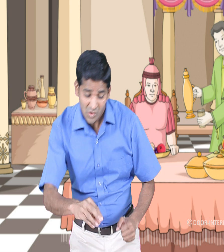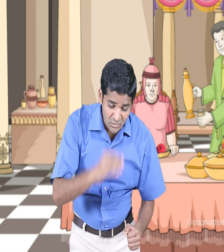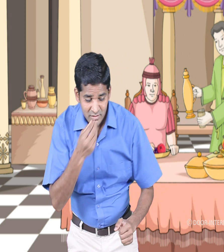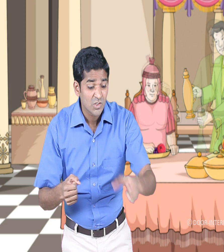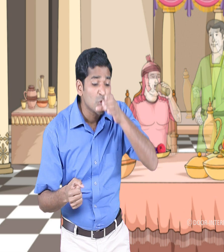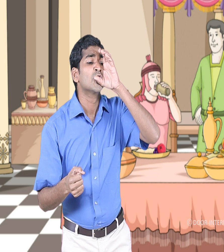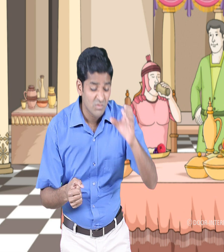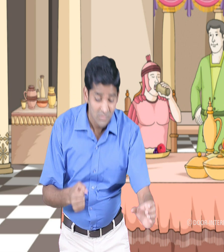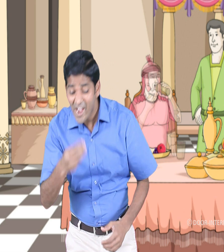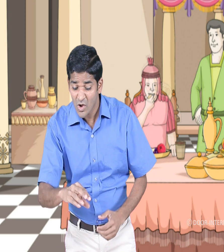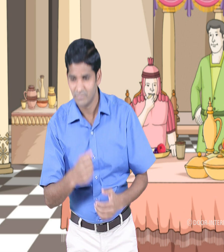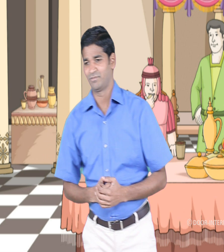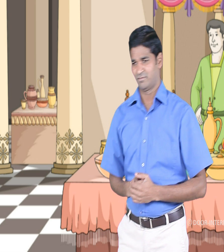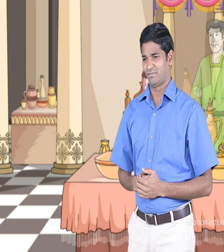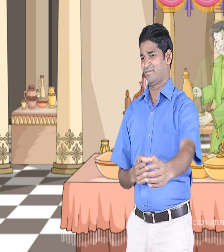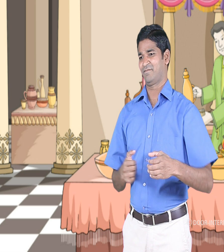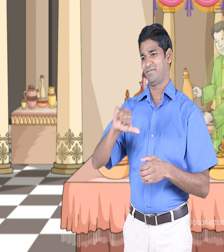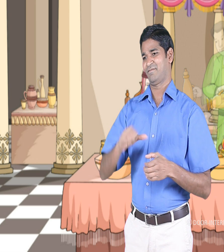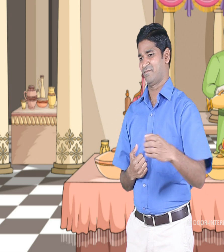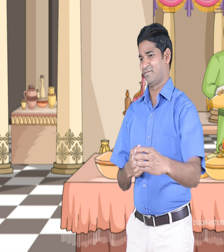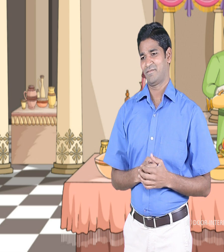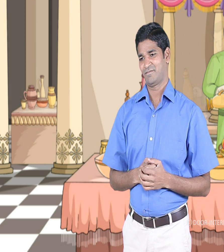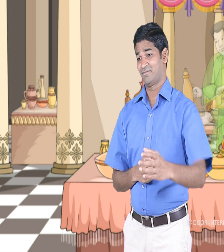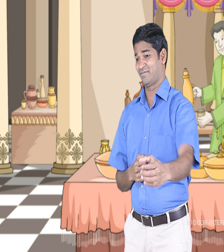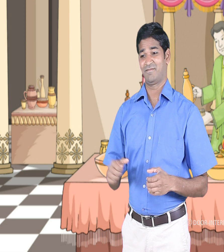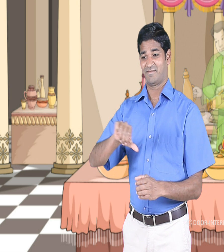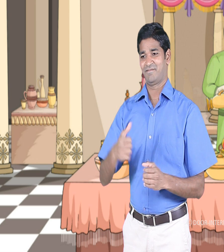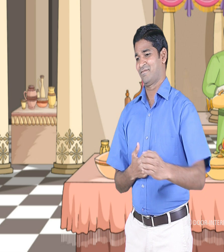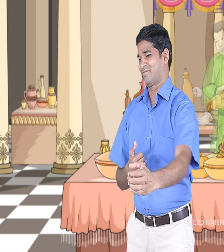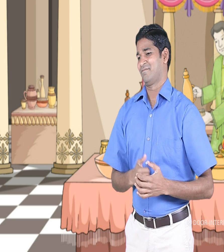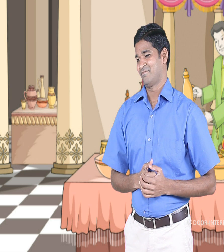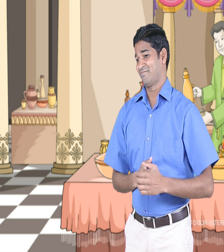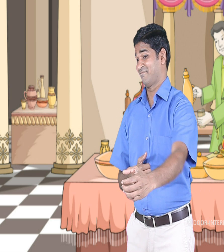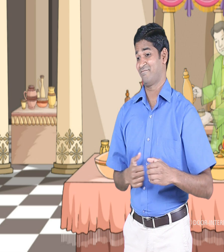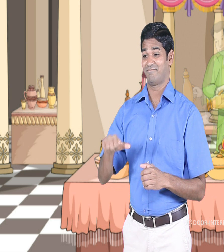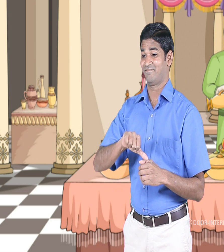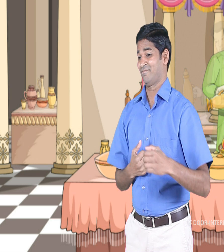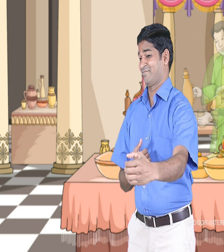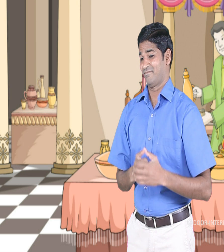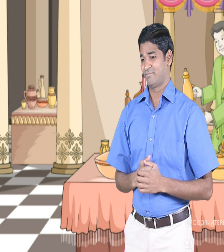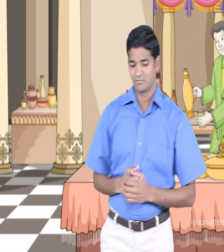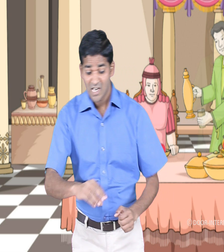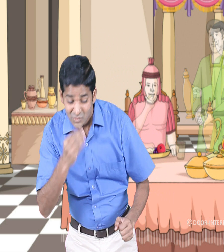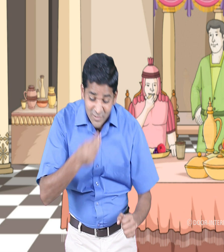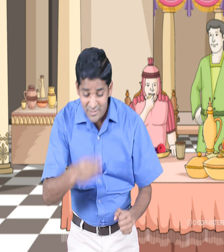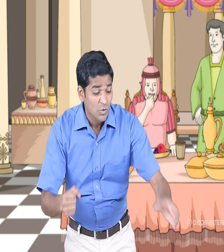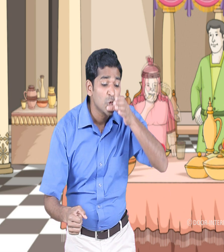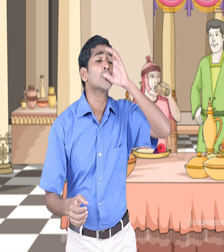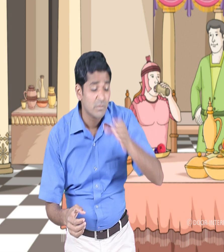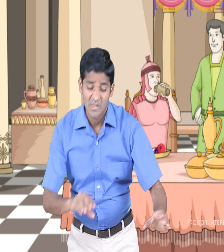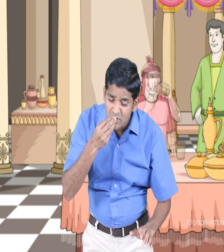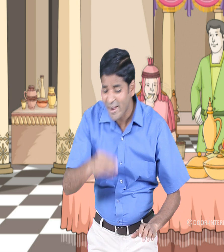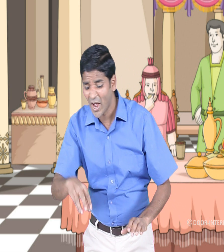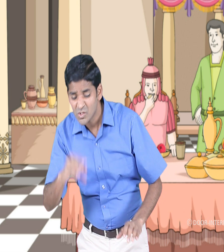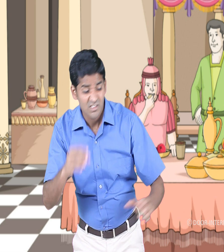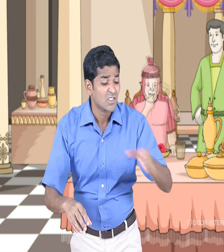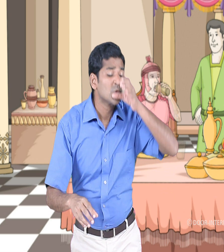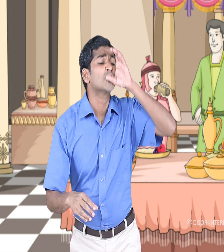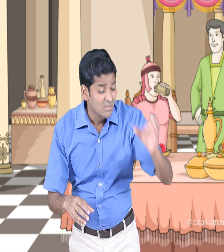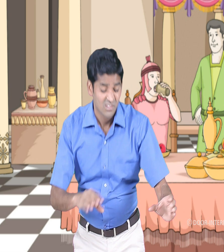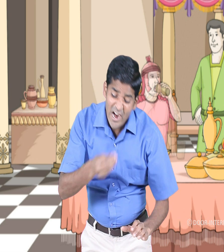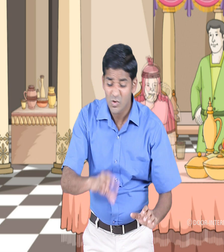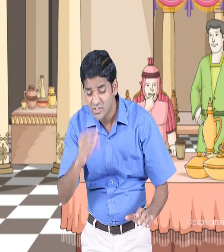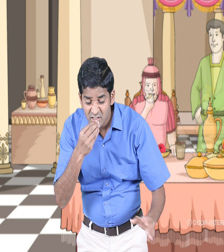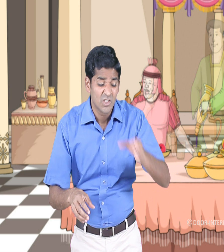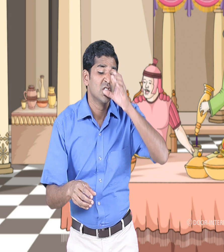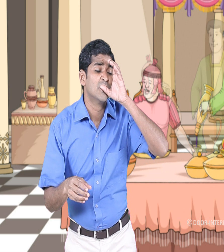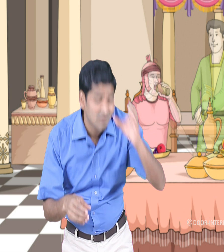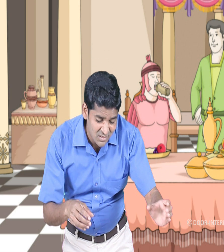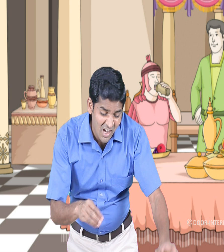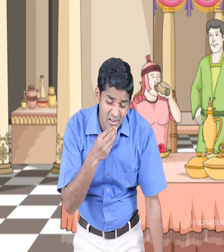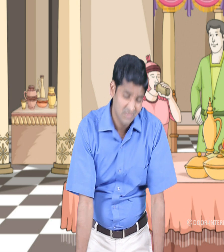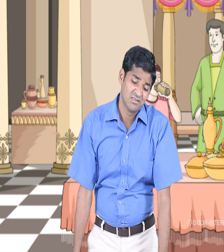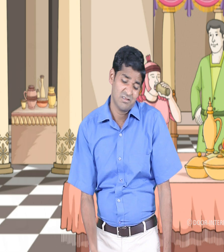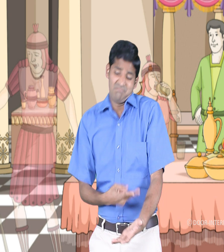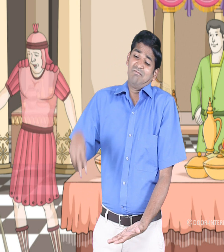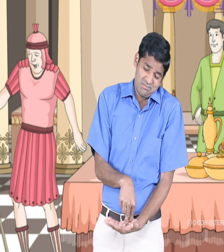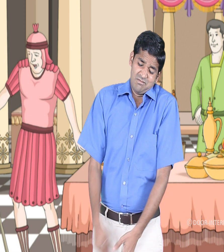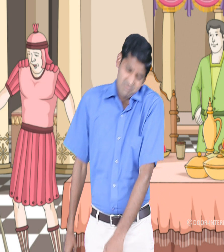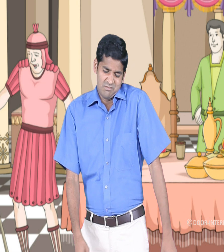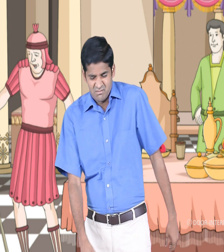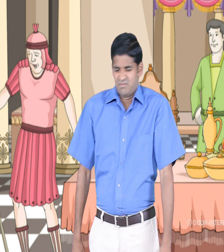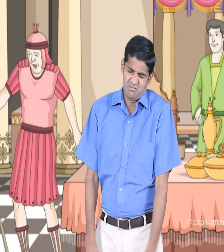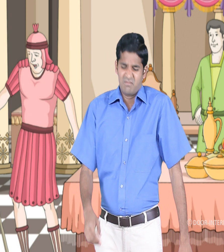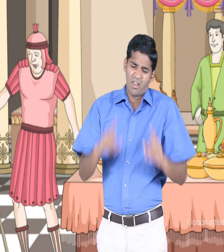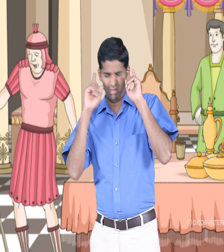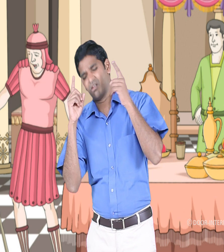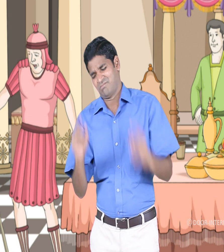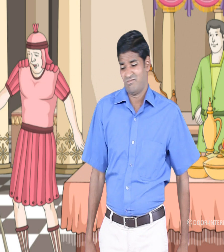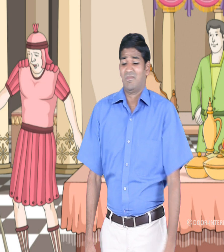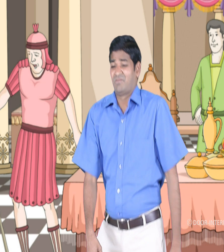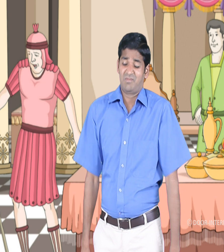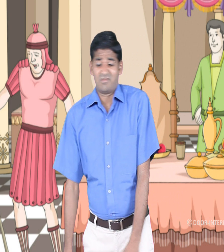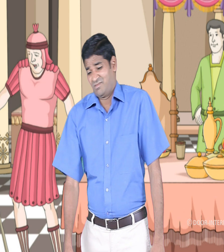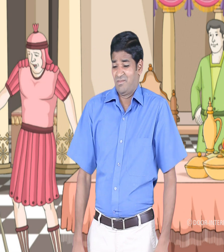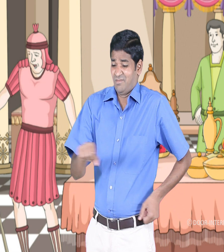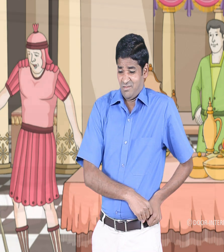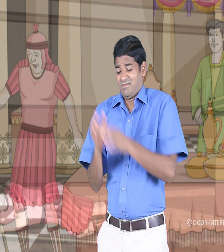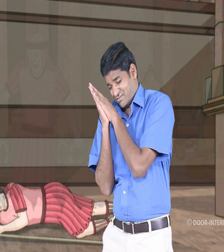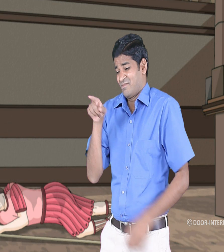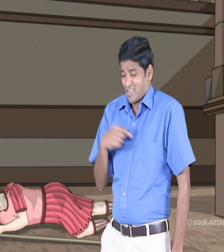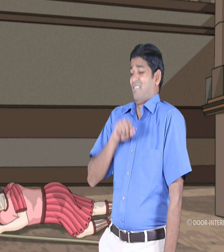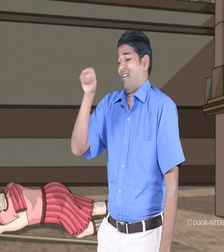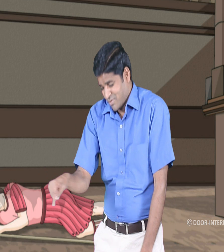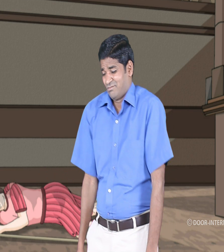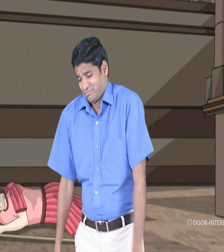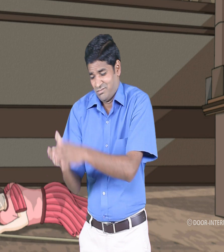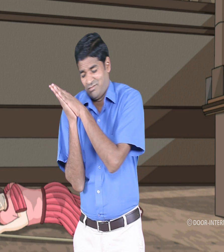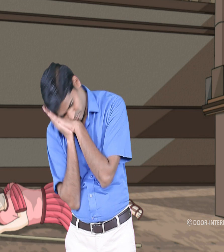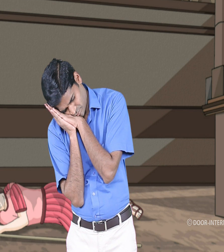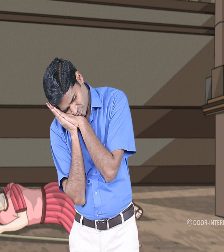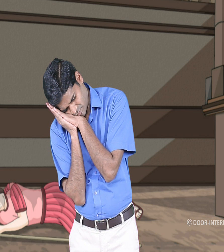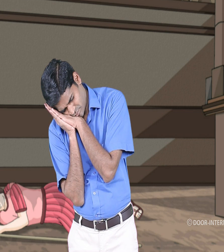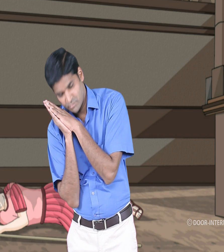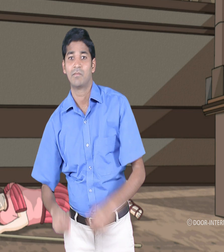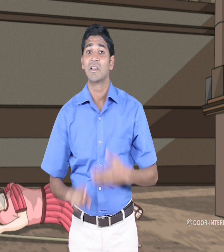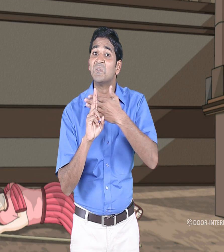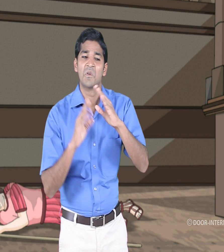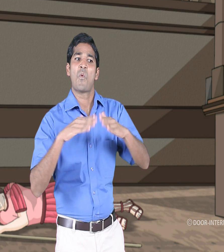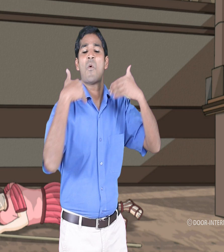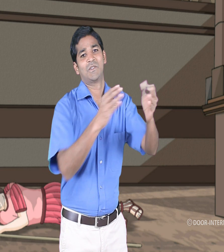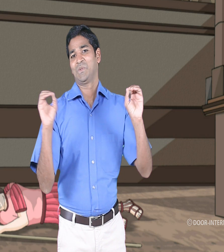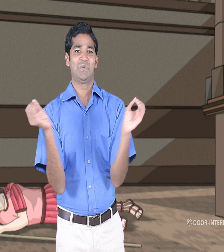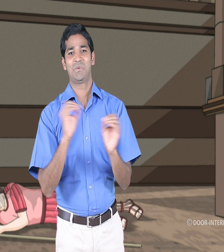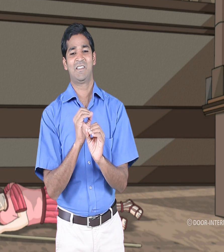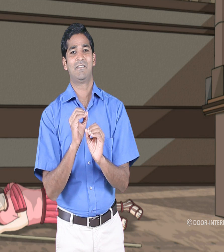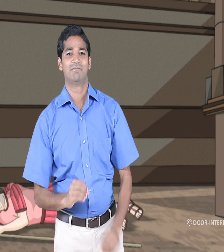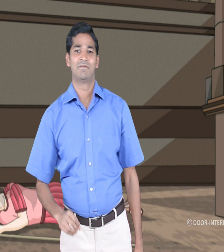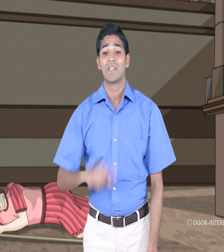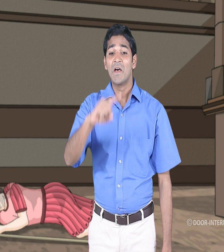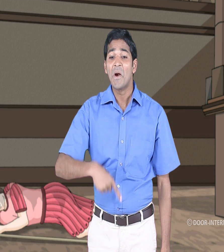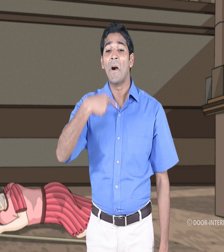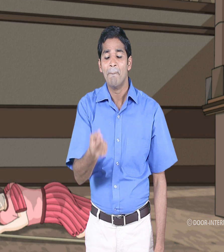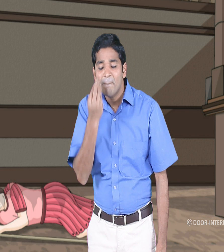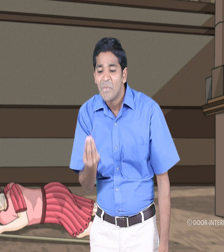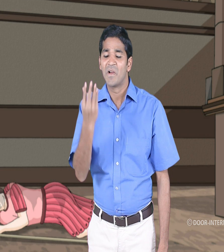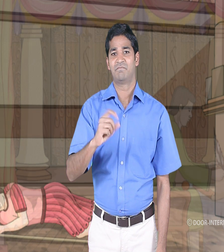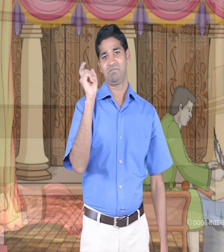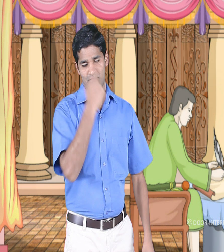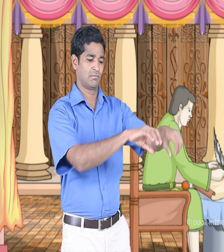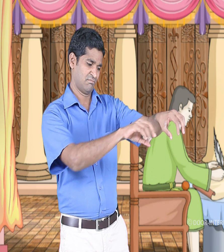And in the evening Uriah went out to lie down on his cot with his master’s servants, but he did not go home.